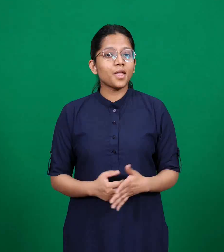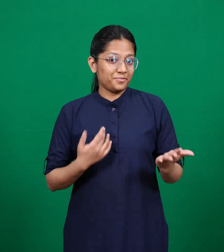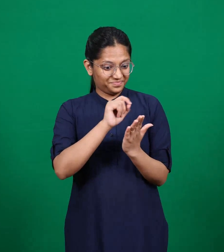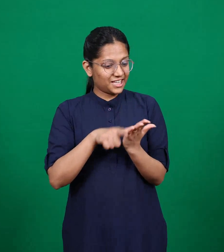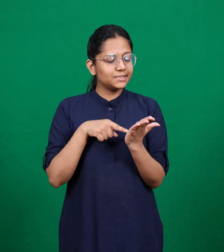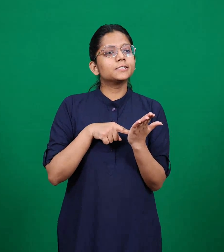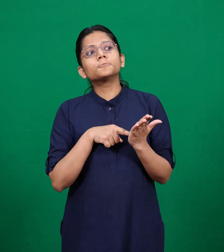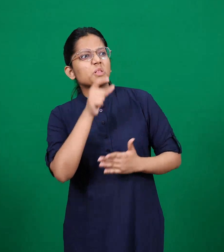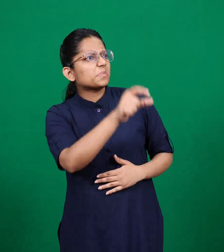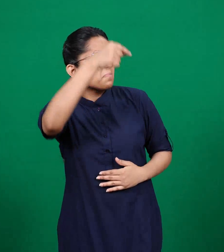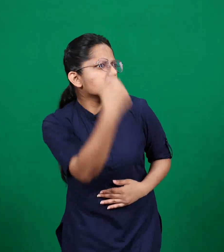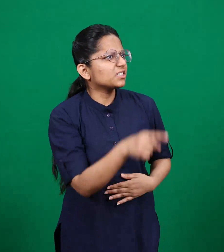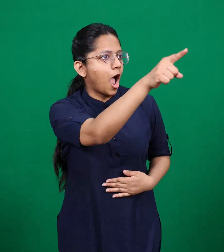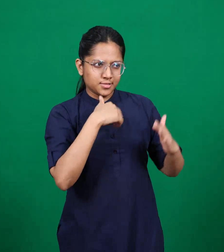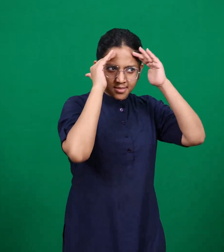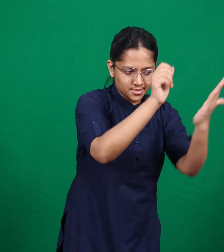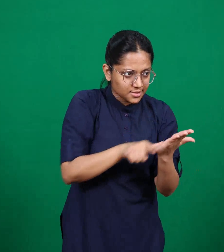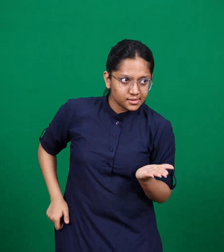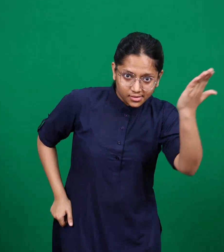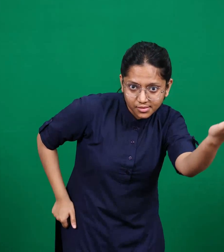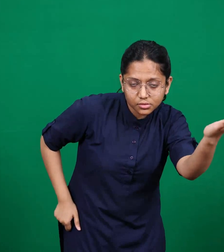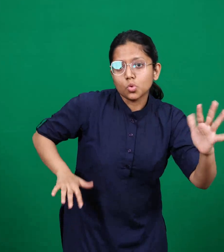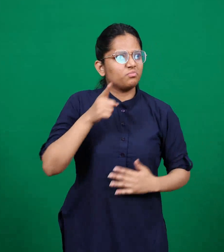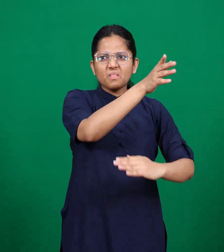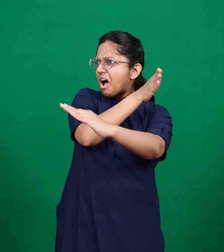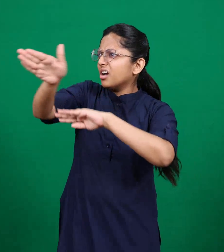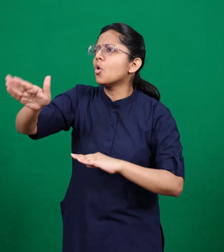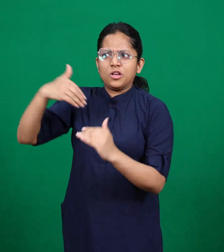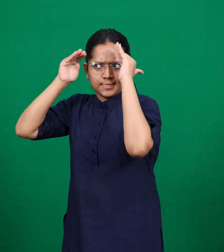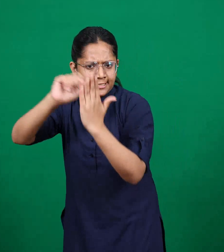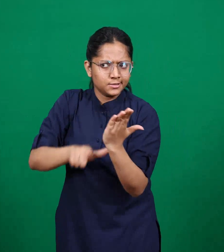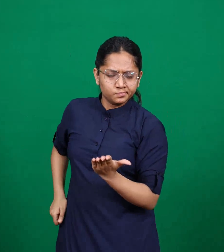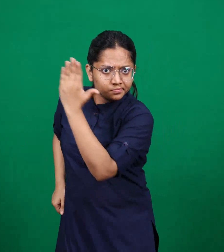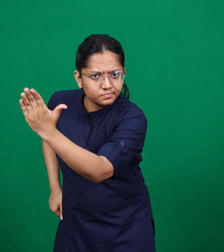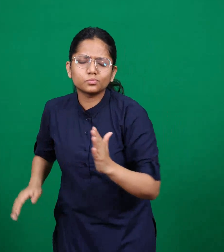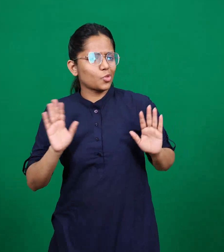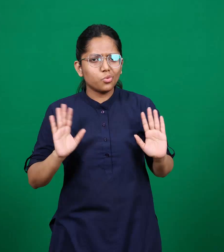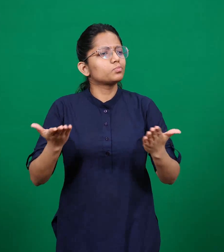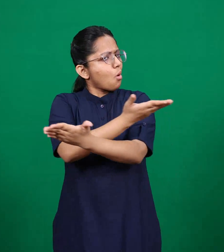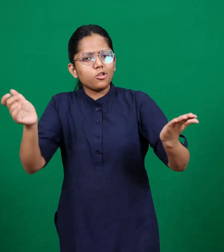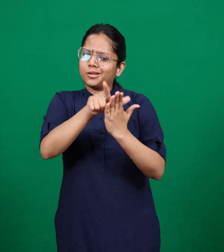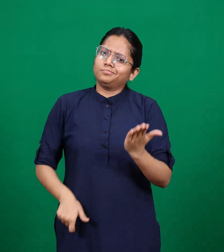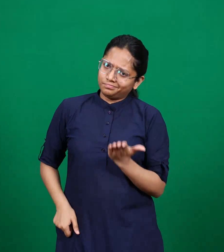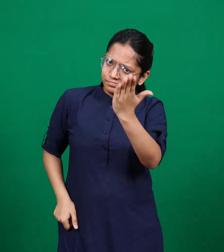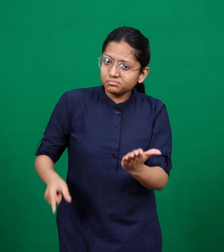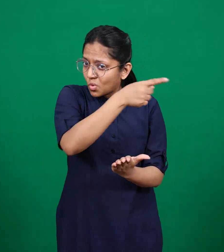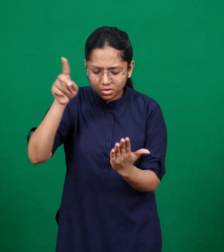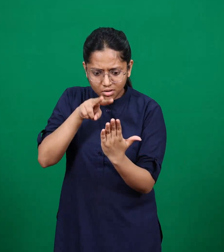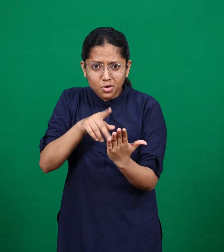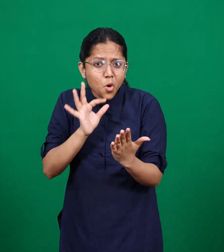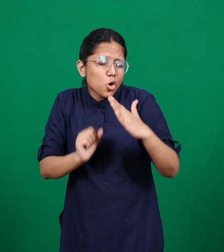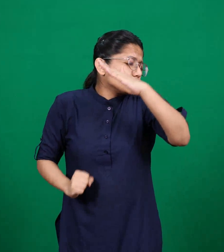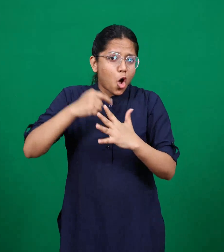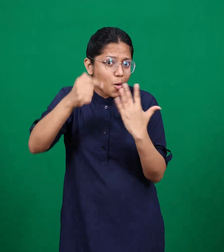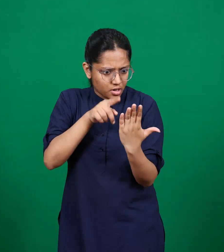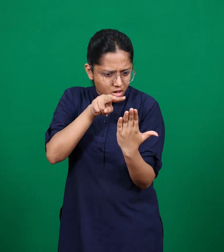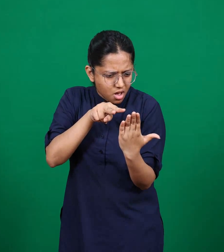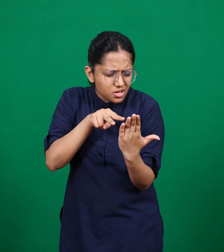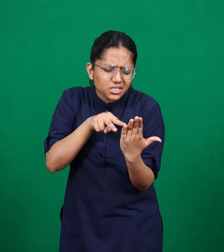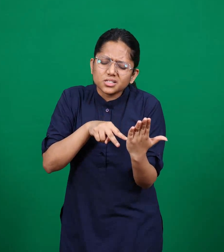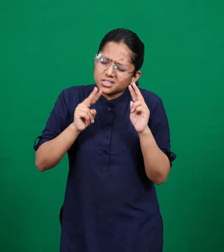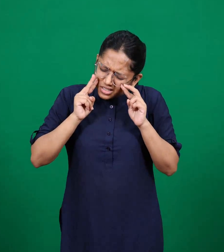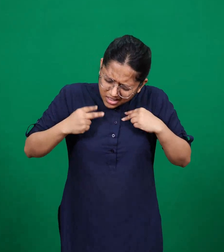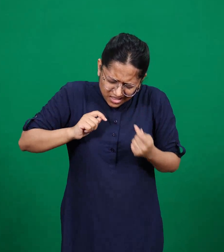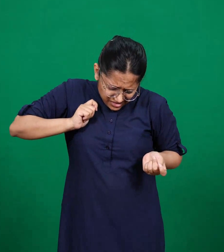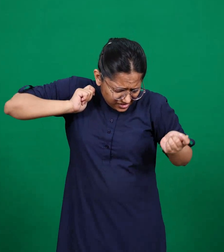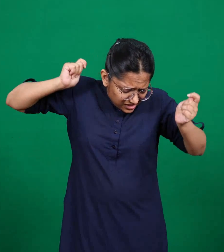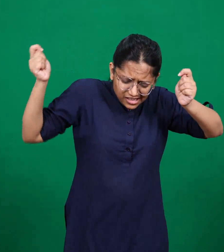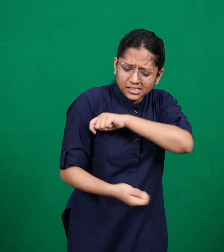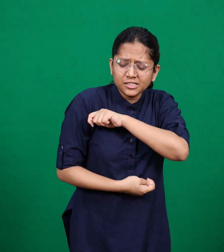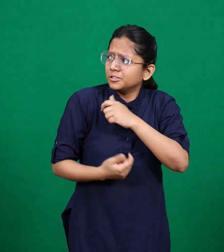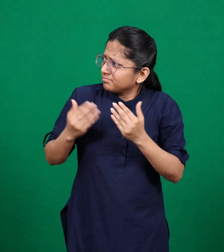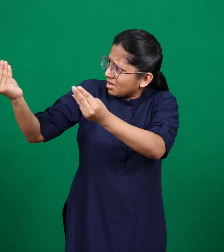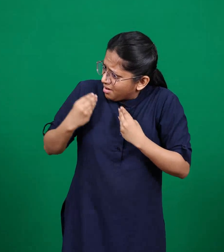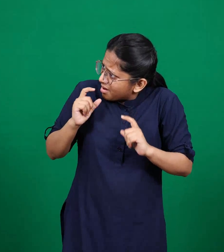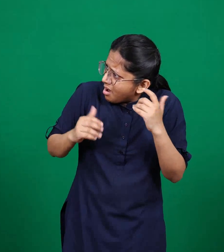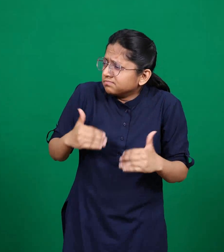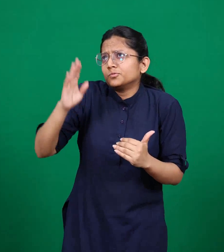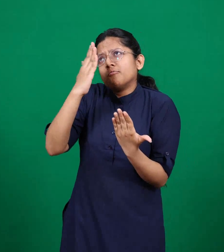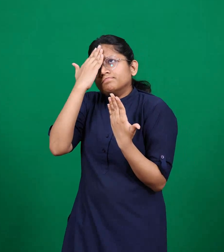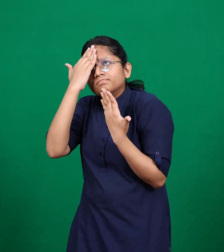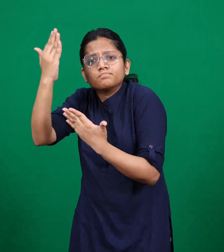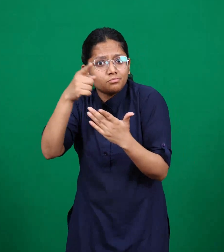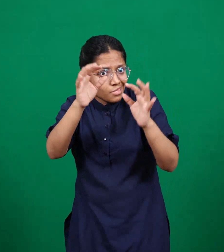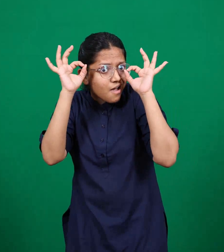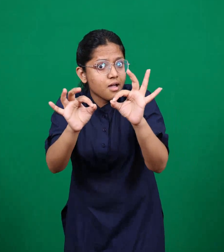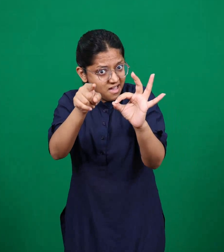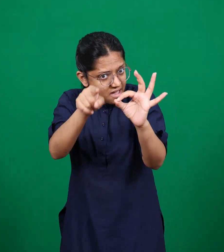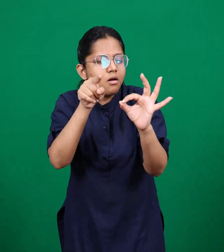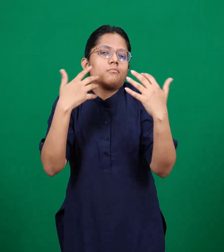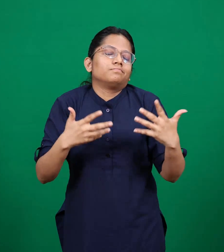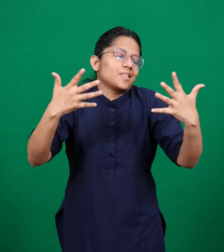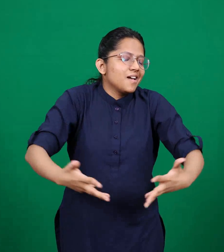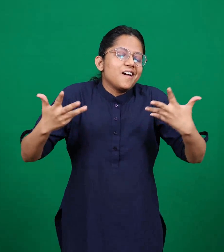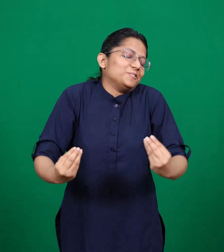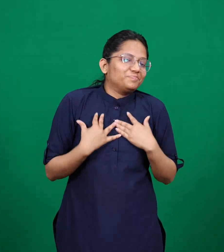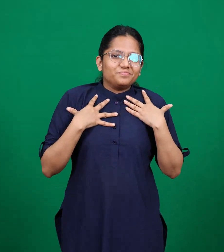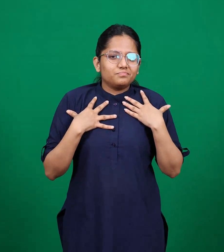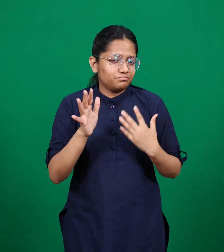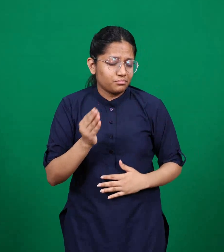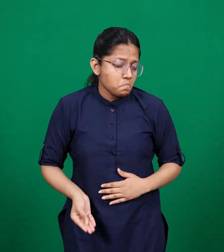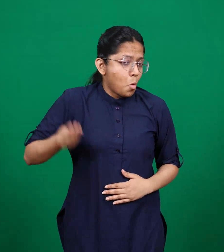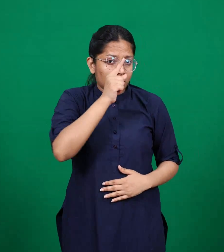So even though I wrote to you, it was not on account of the one who did wrong or the one who was harmed, but rather that your earnestness on our behalf would be made clear to you in the sight of God.